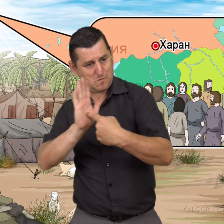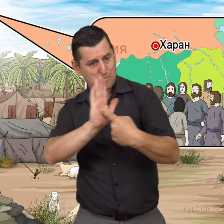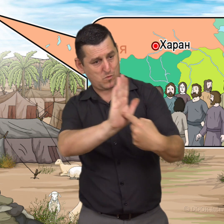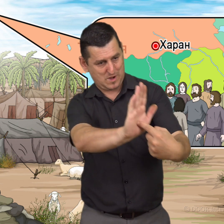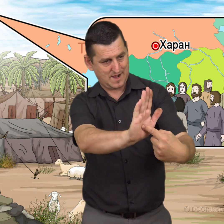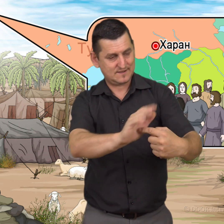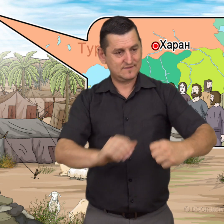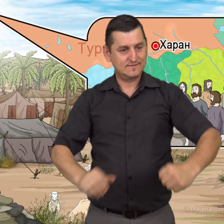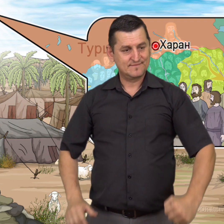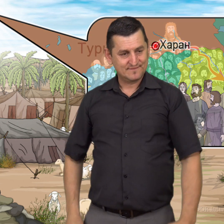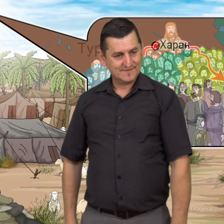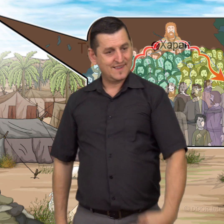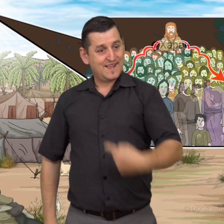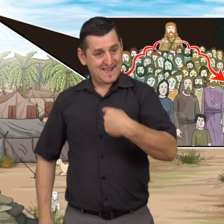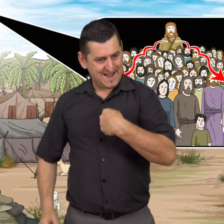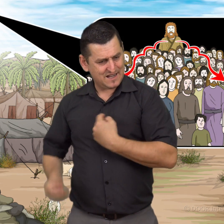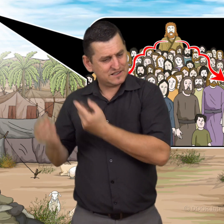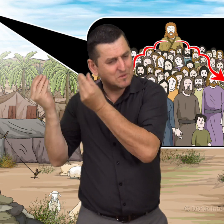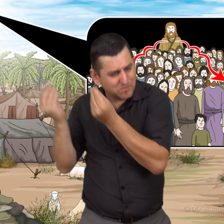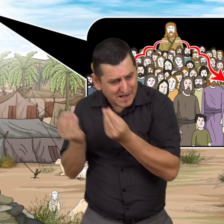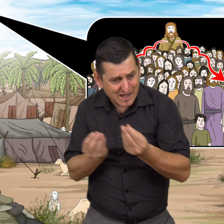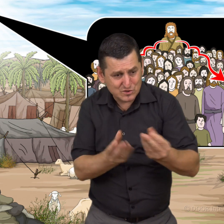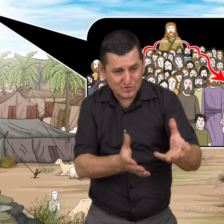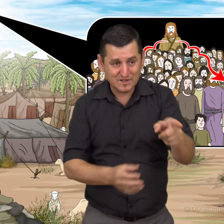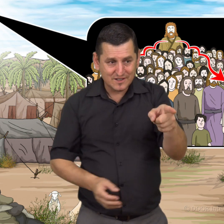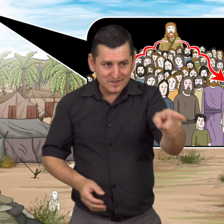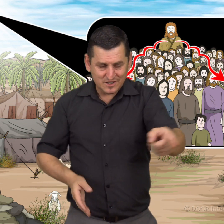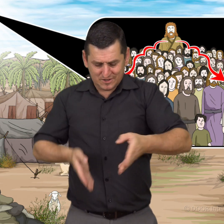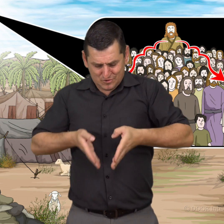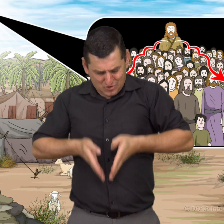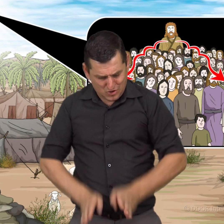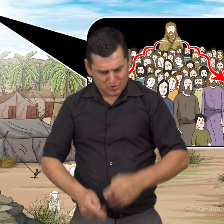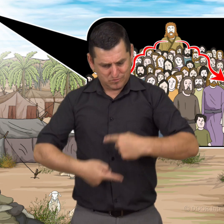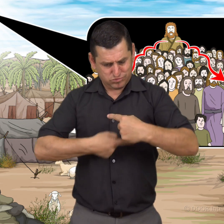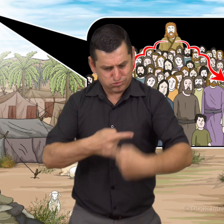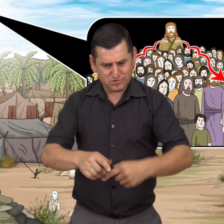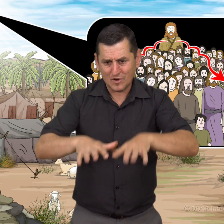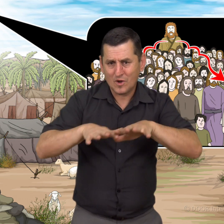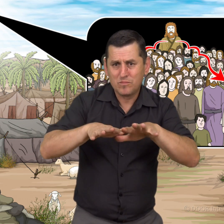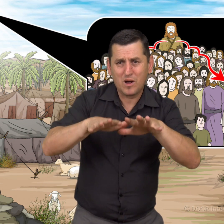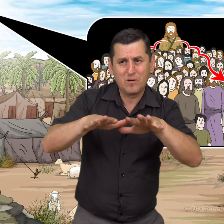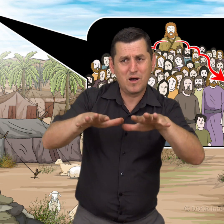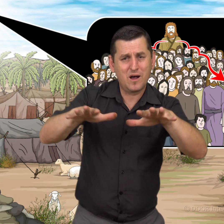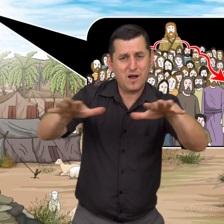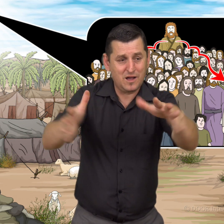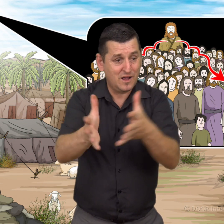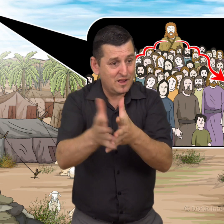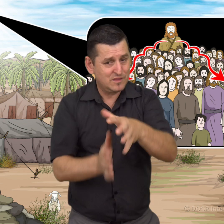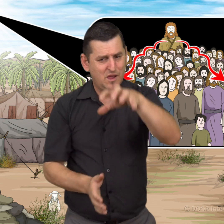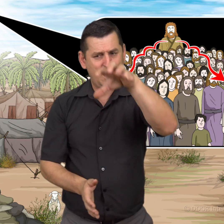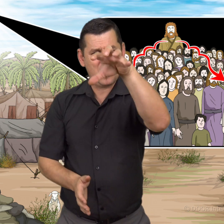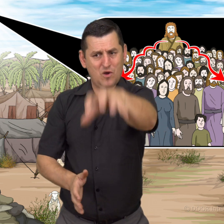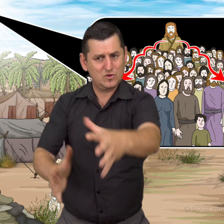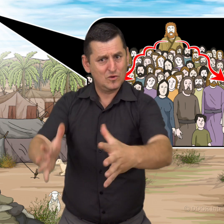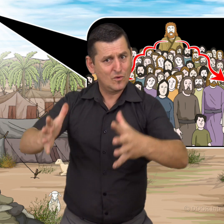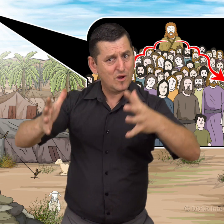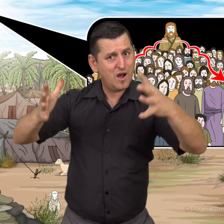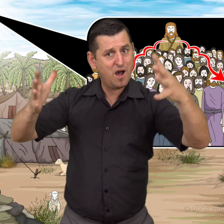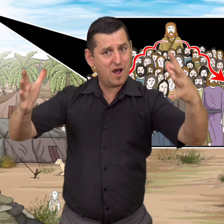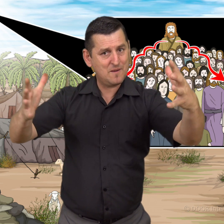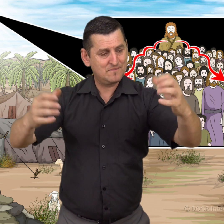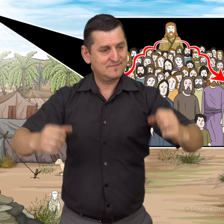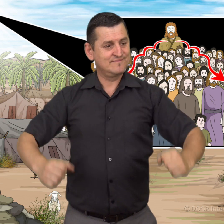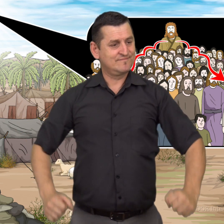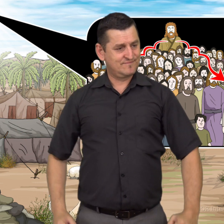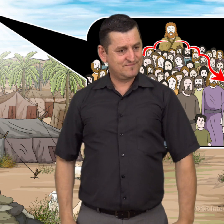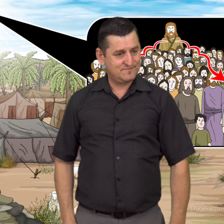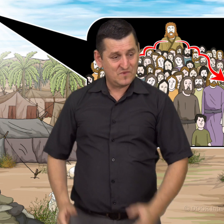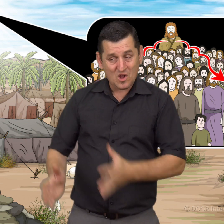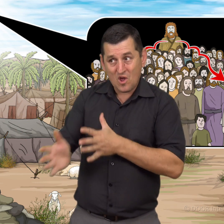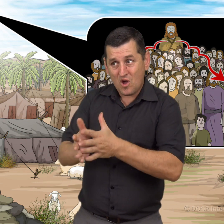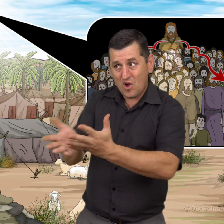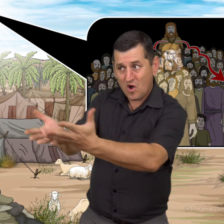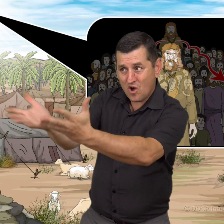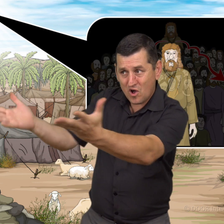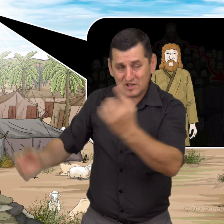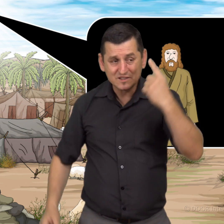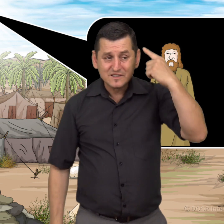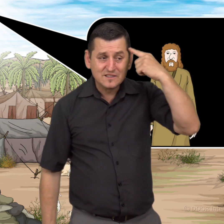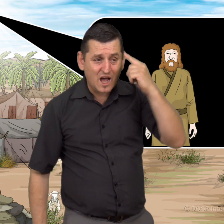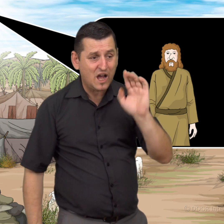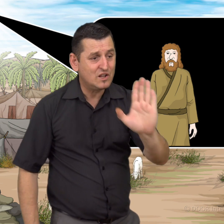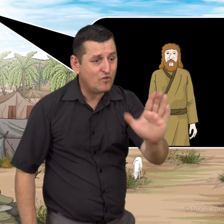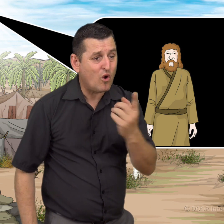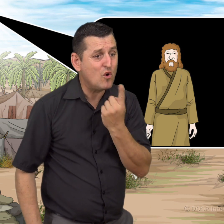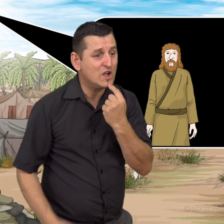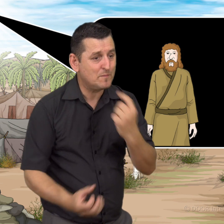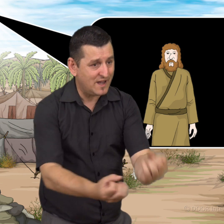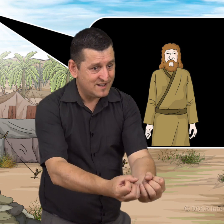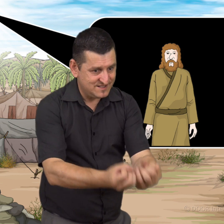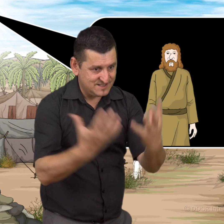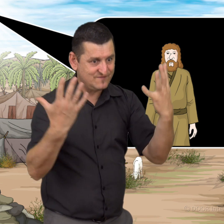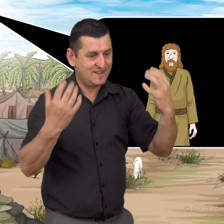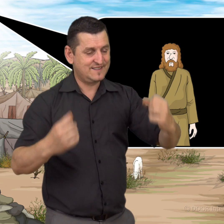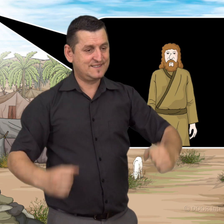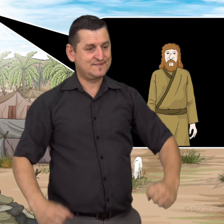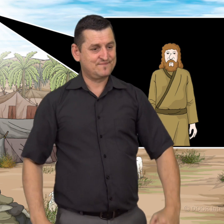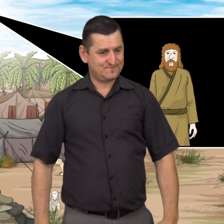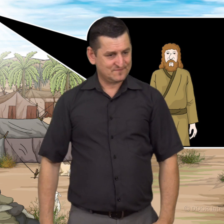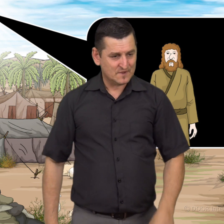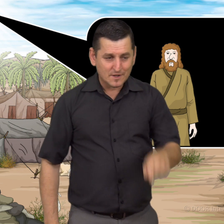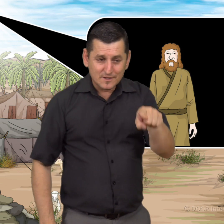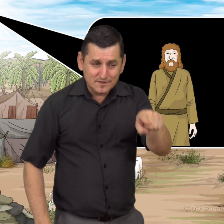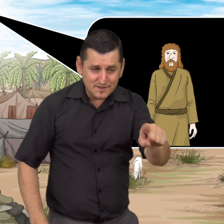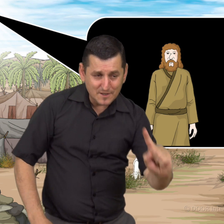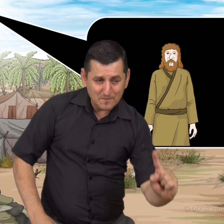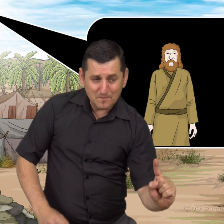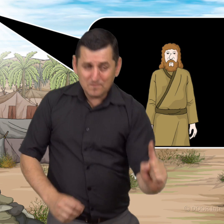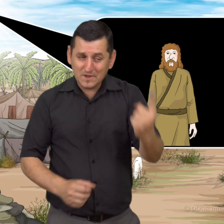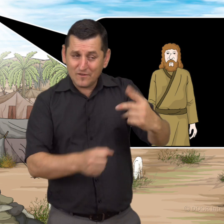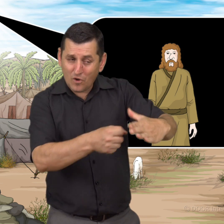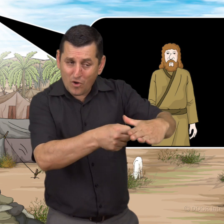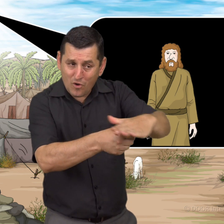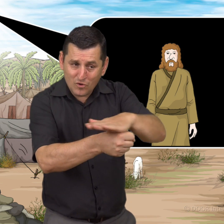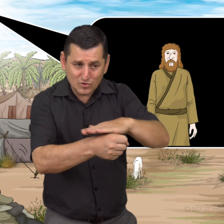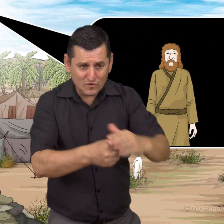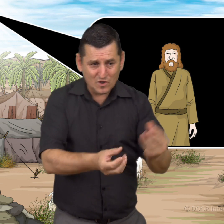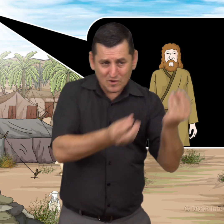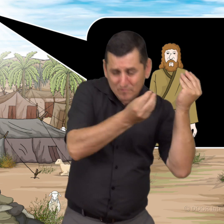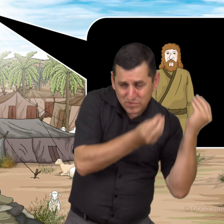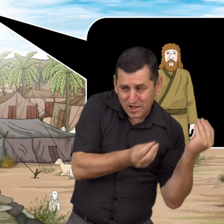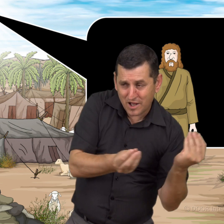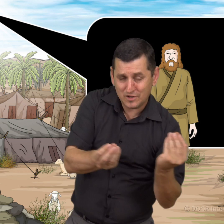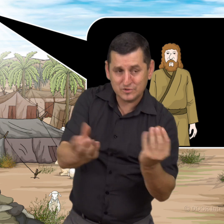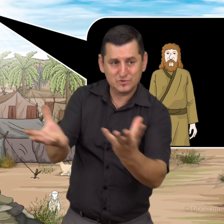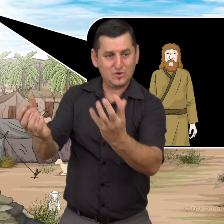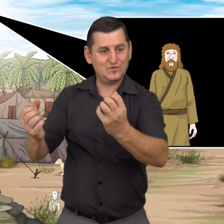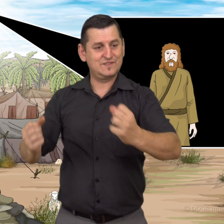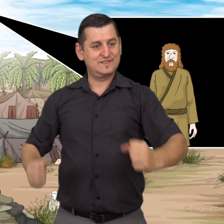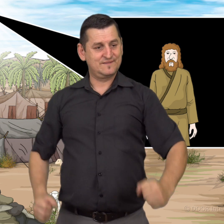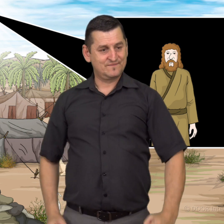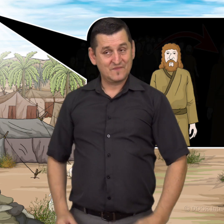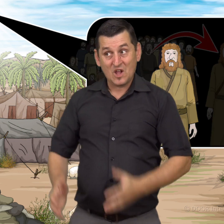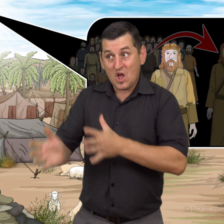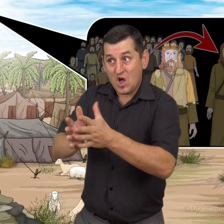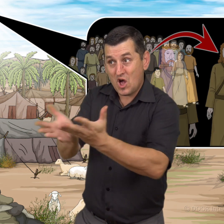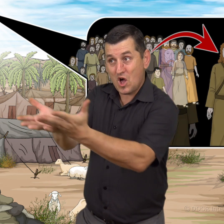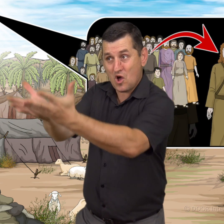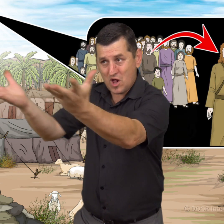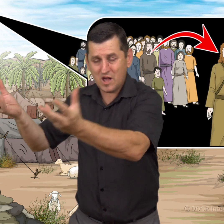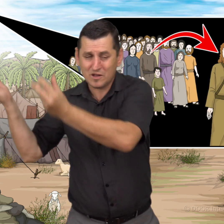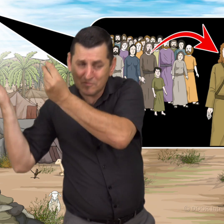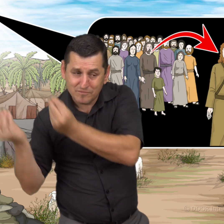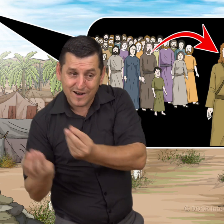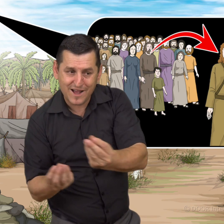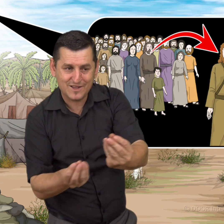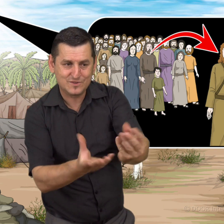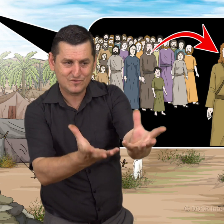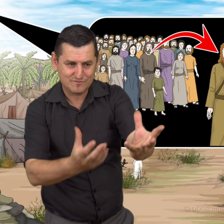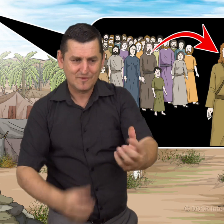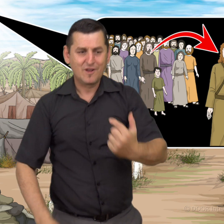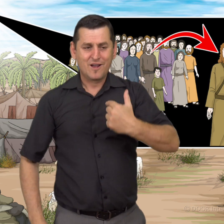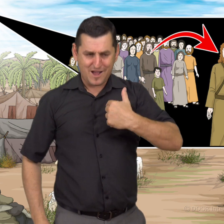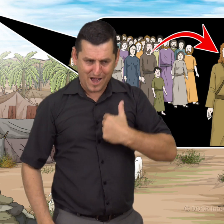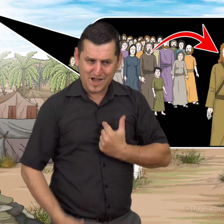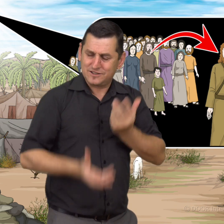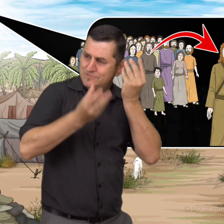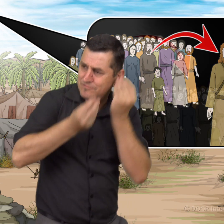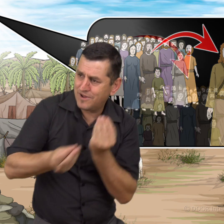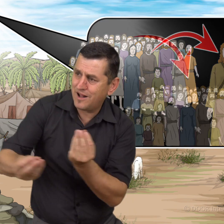I will make you into a great nation, and I will bless you; I will make your name great, so that you will be a blessing.